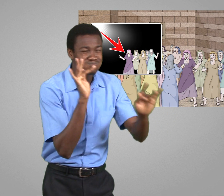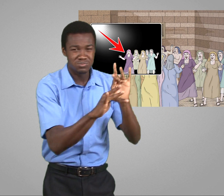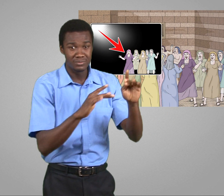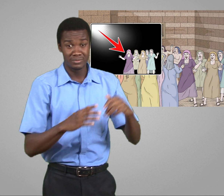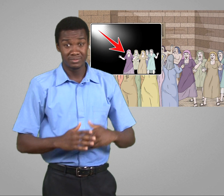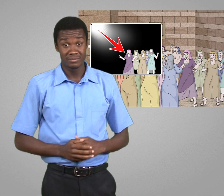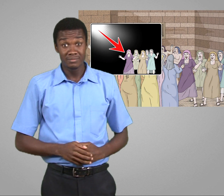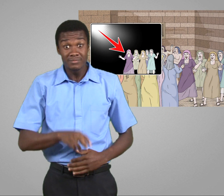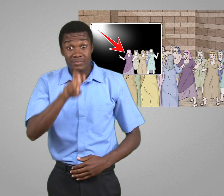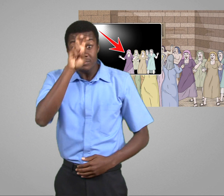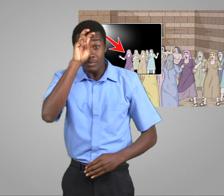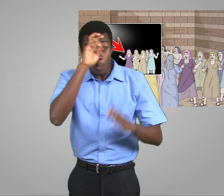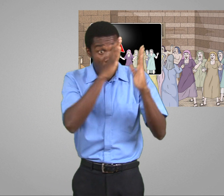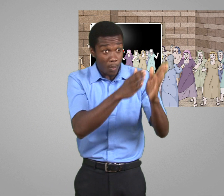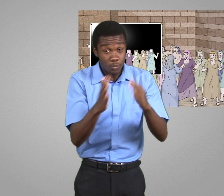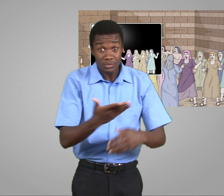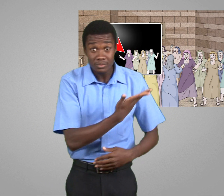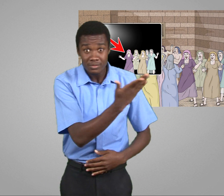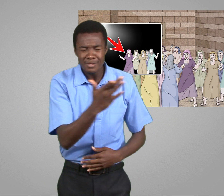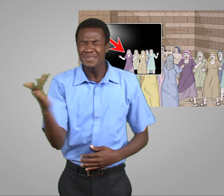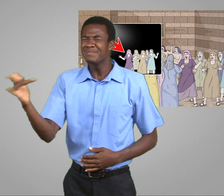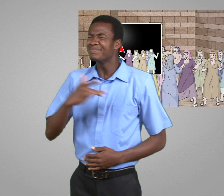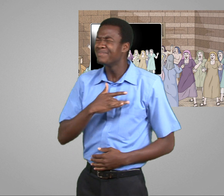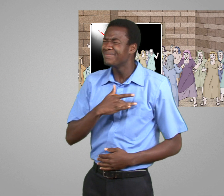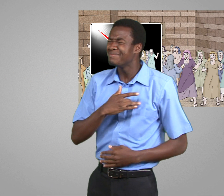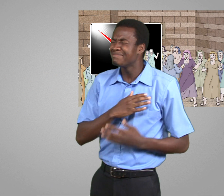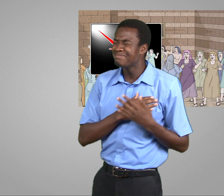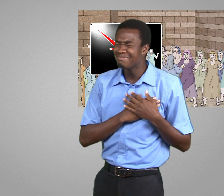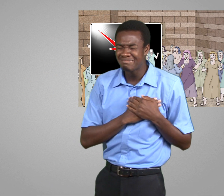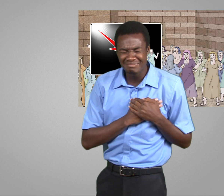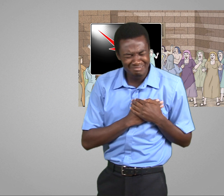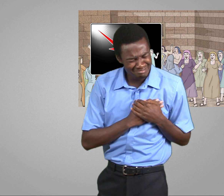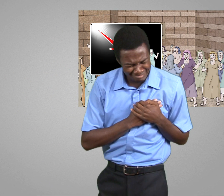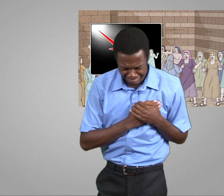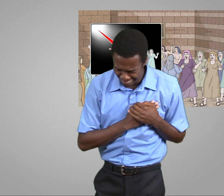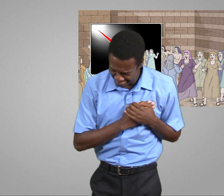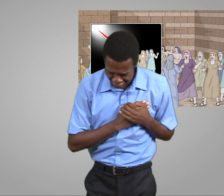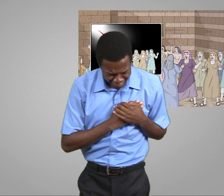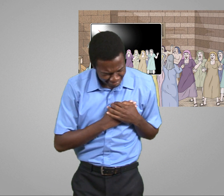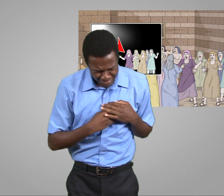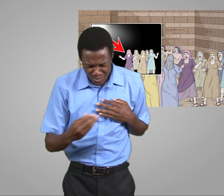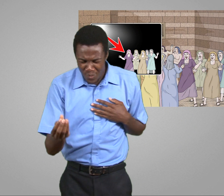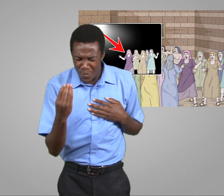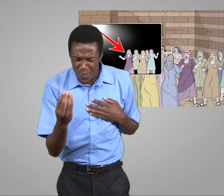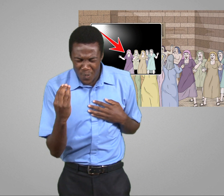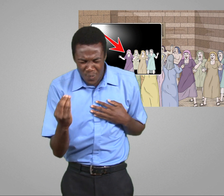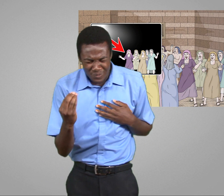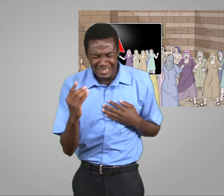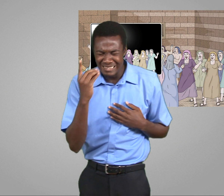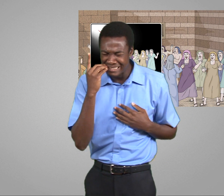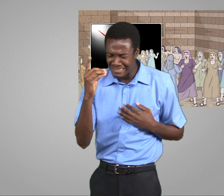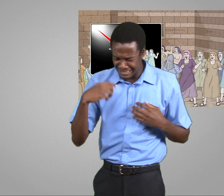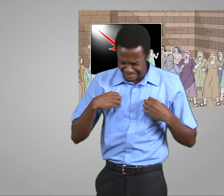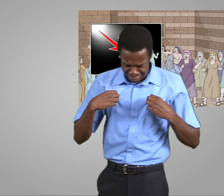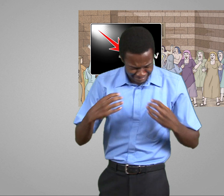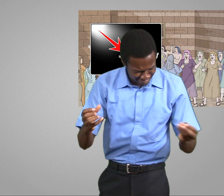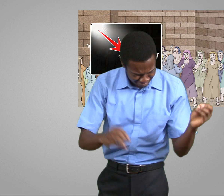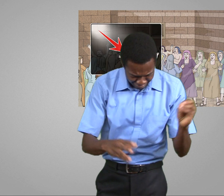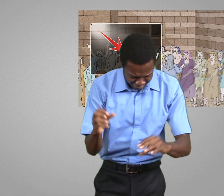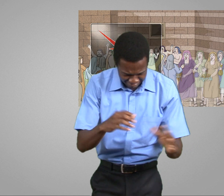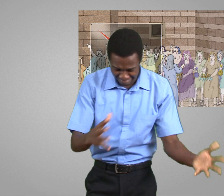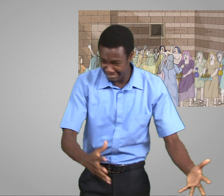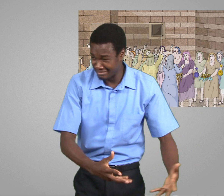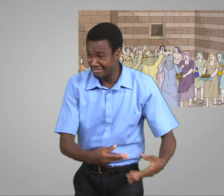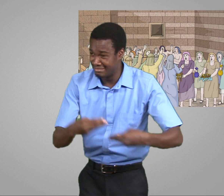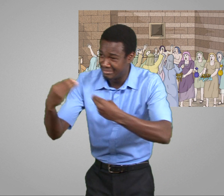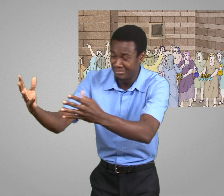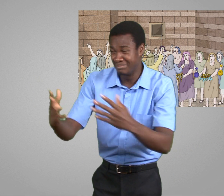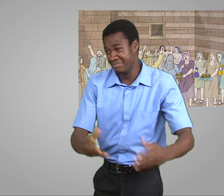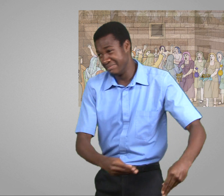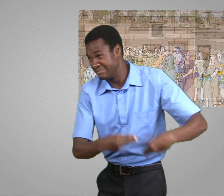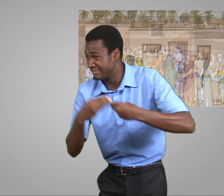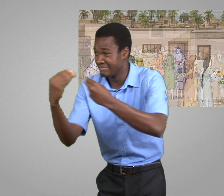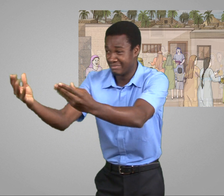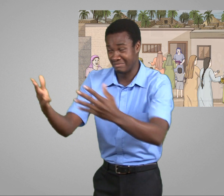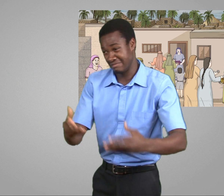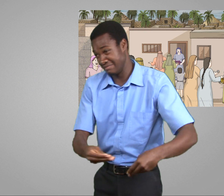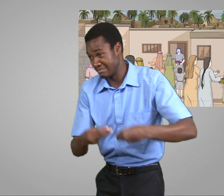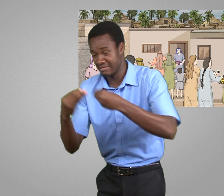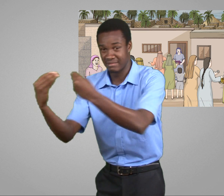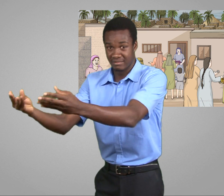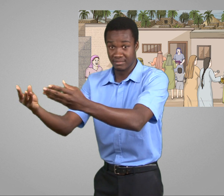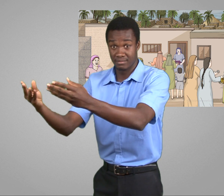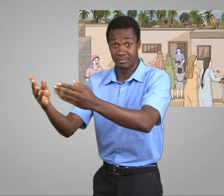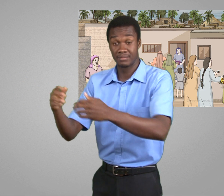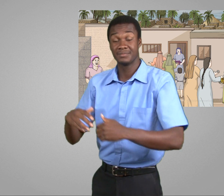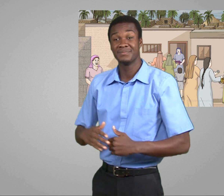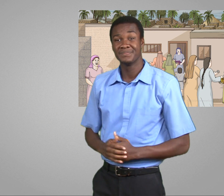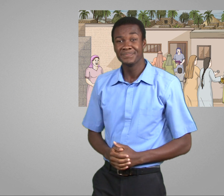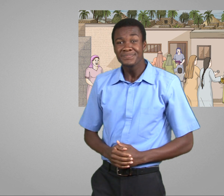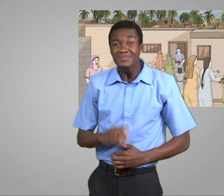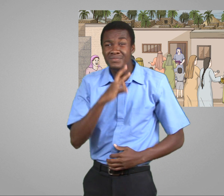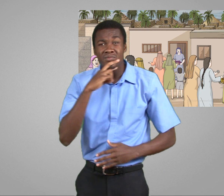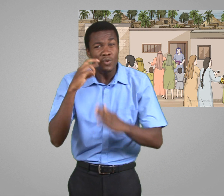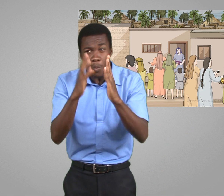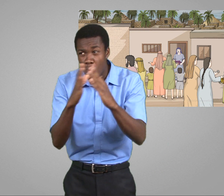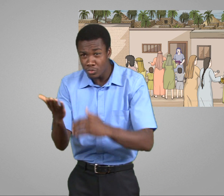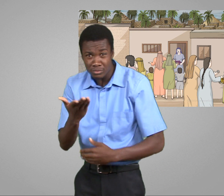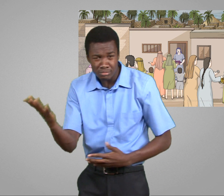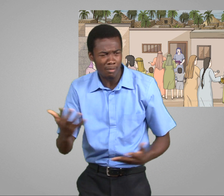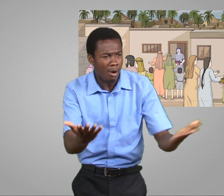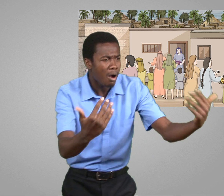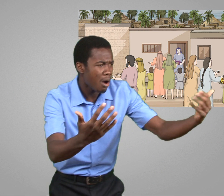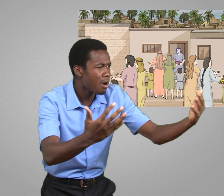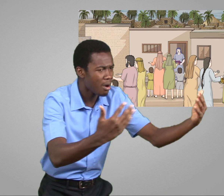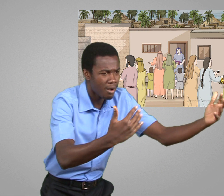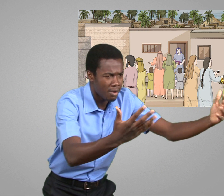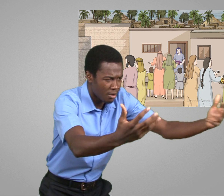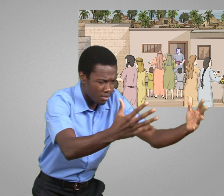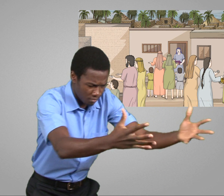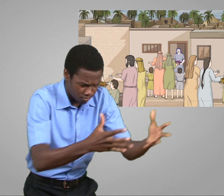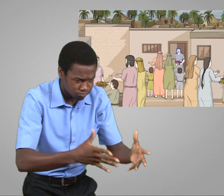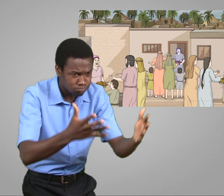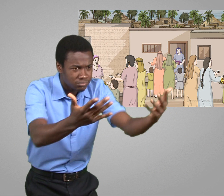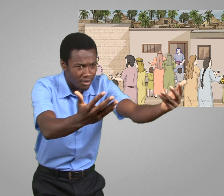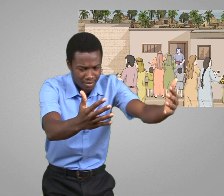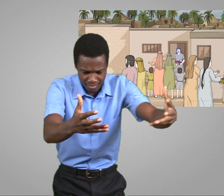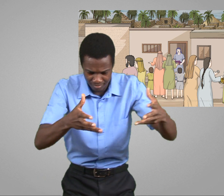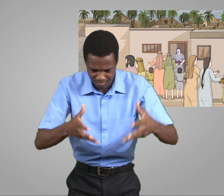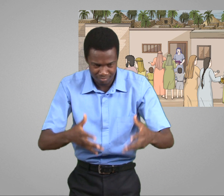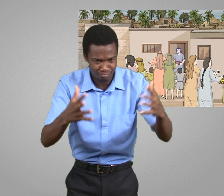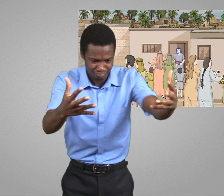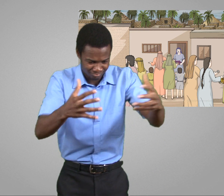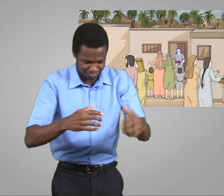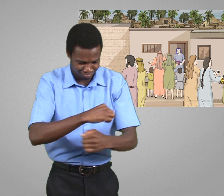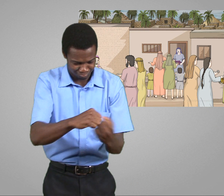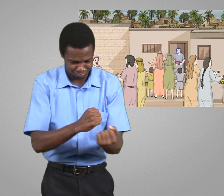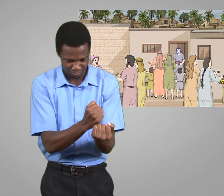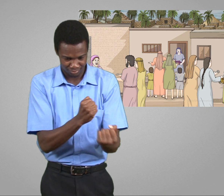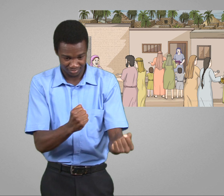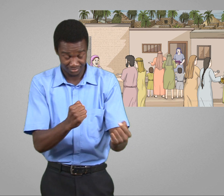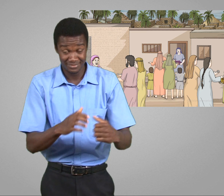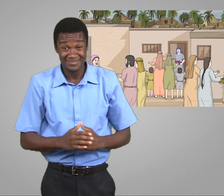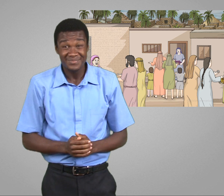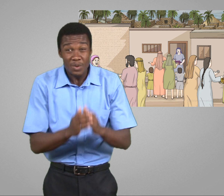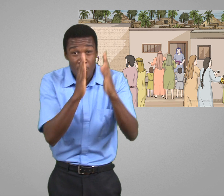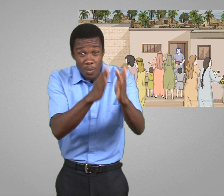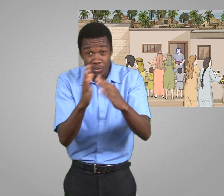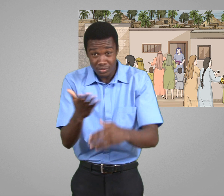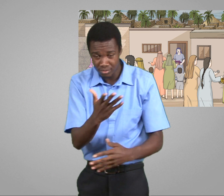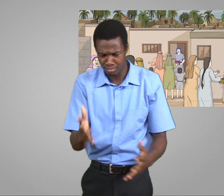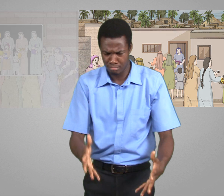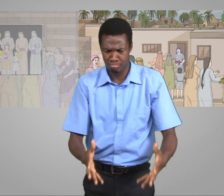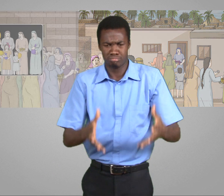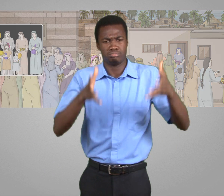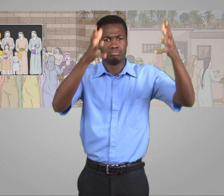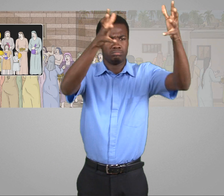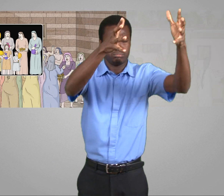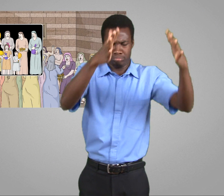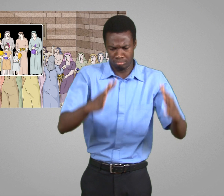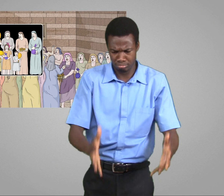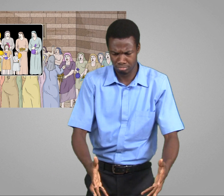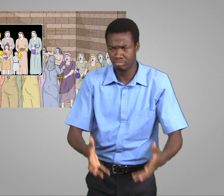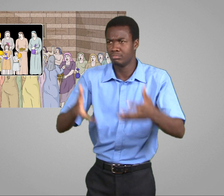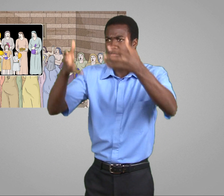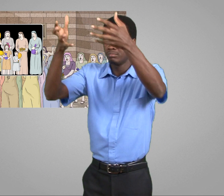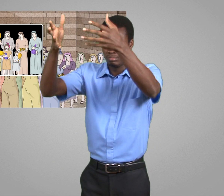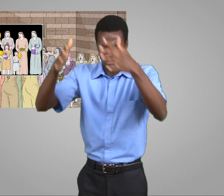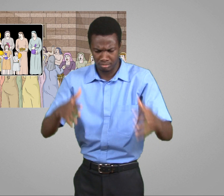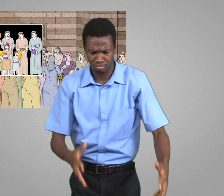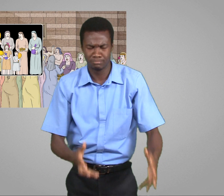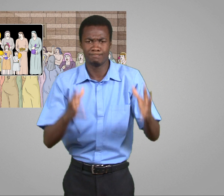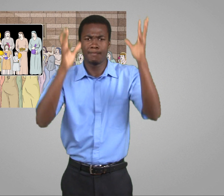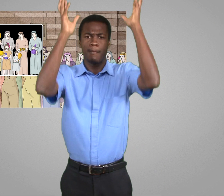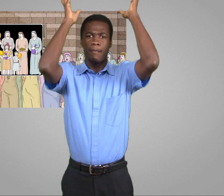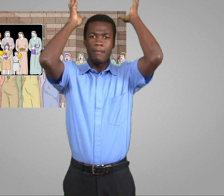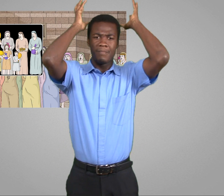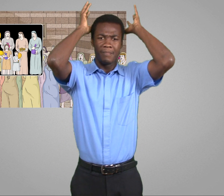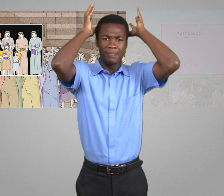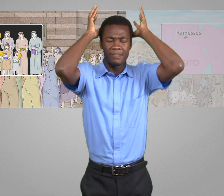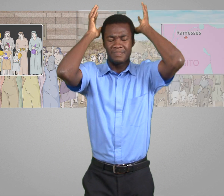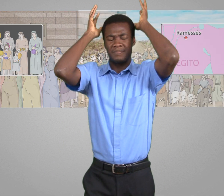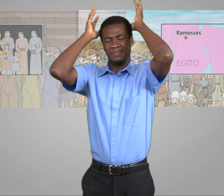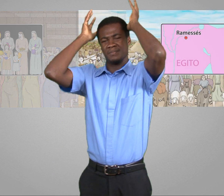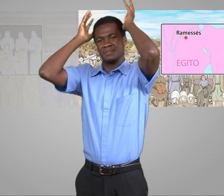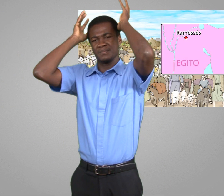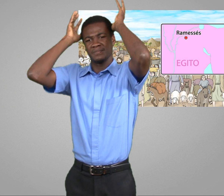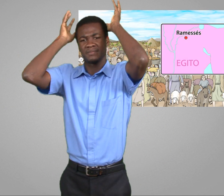And the LORD gave the people such favor in the sight of the Egyptians that they granted their request. In this way they plundered the Egyptians.